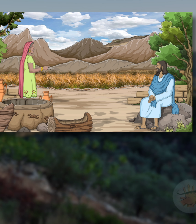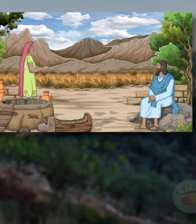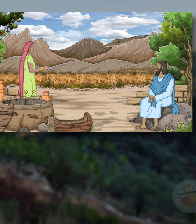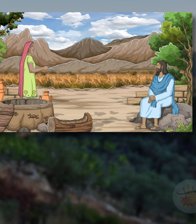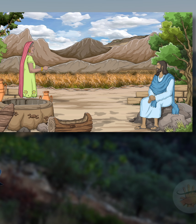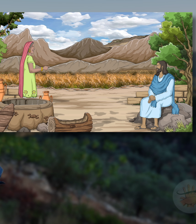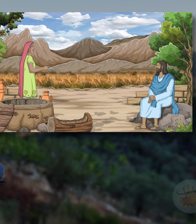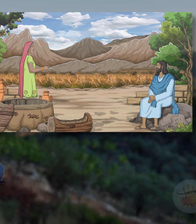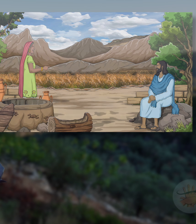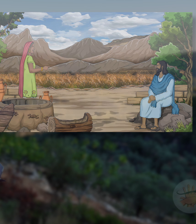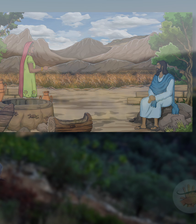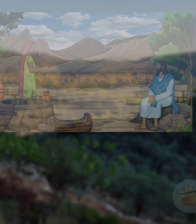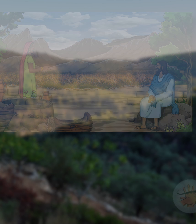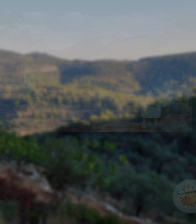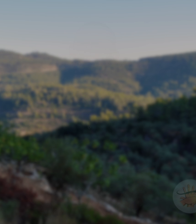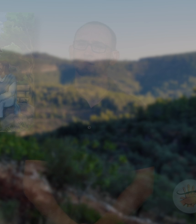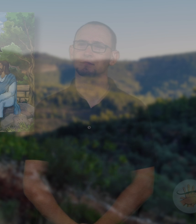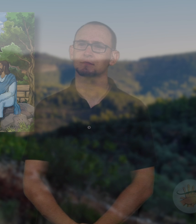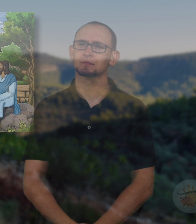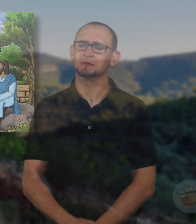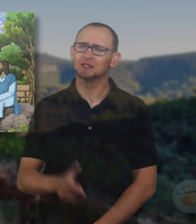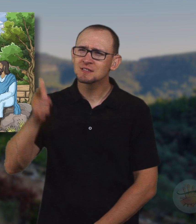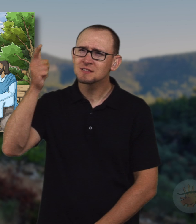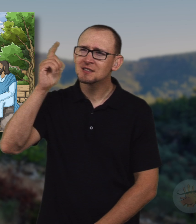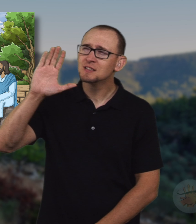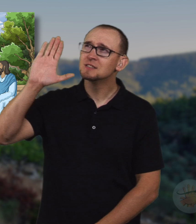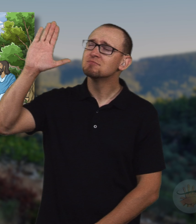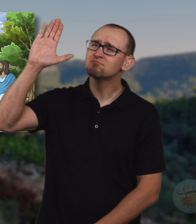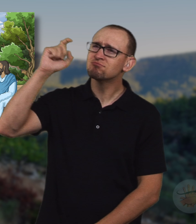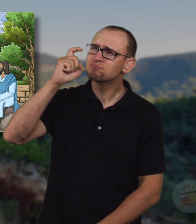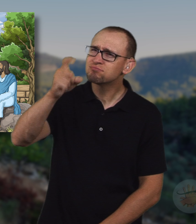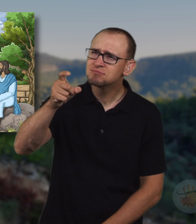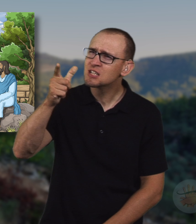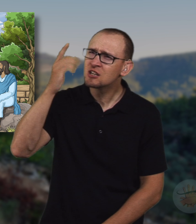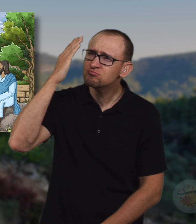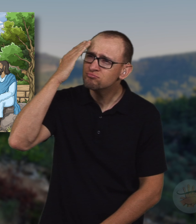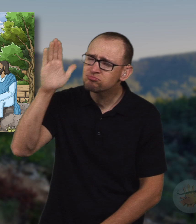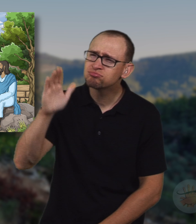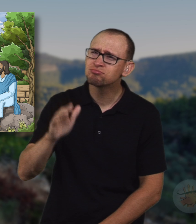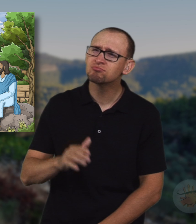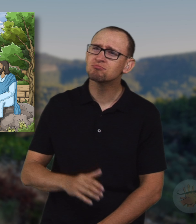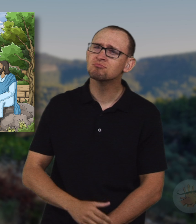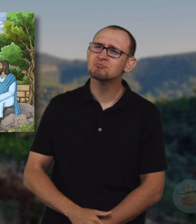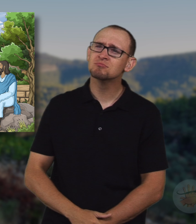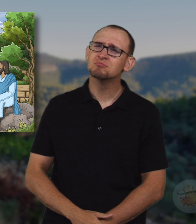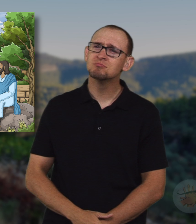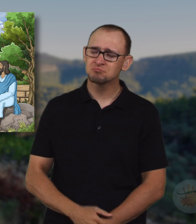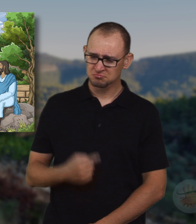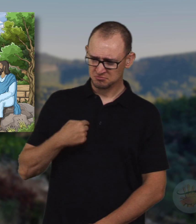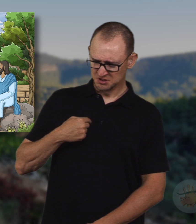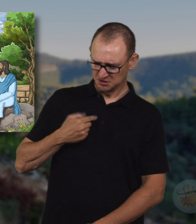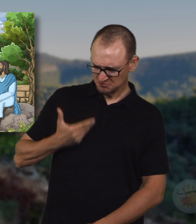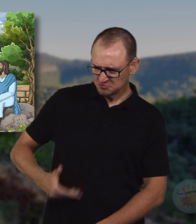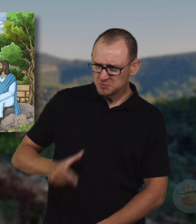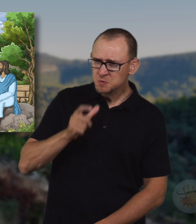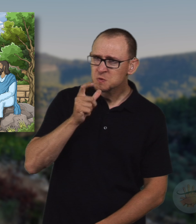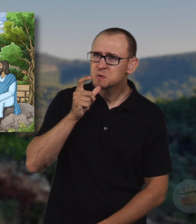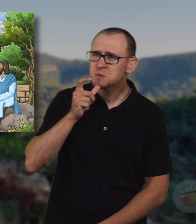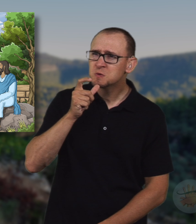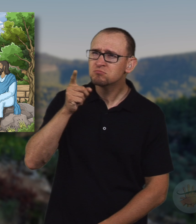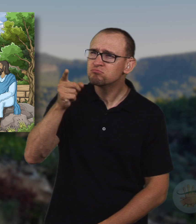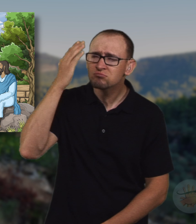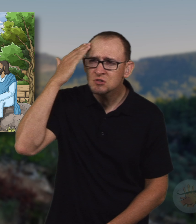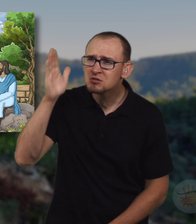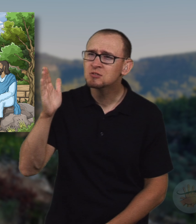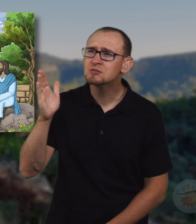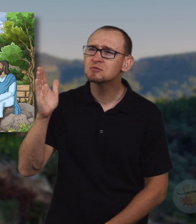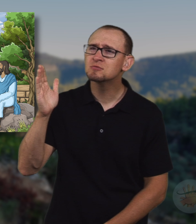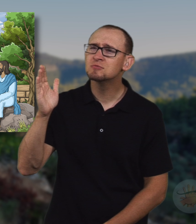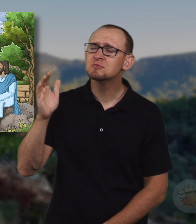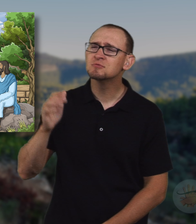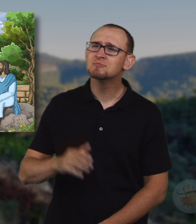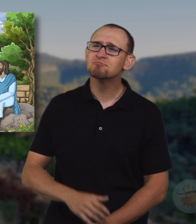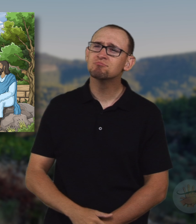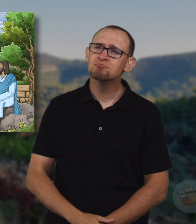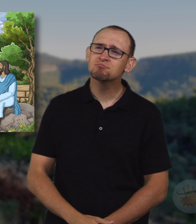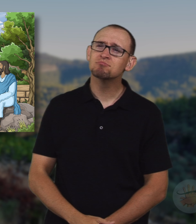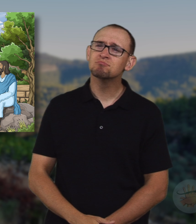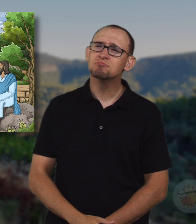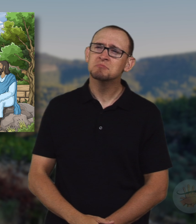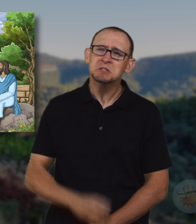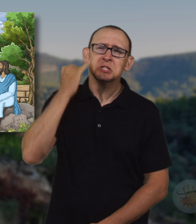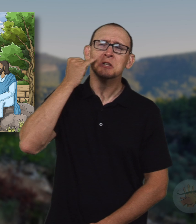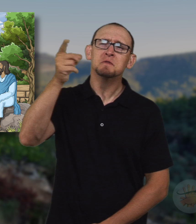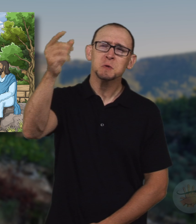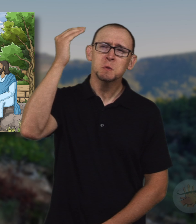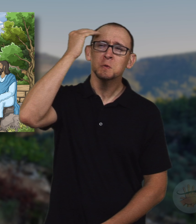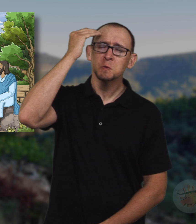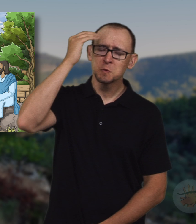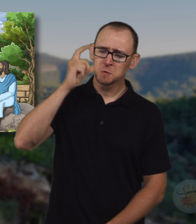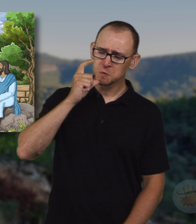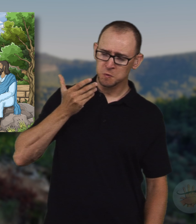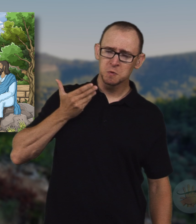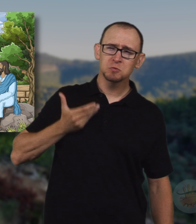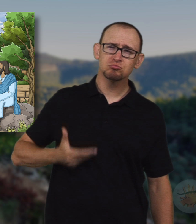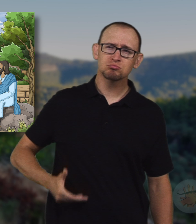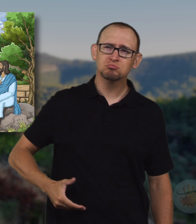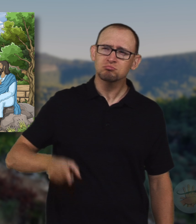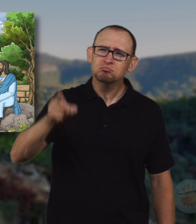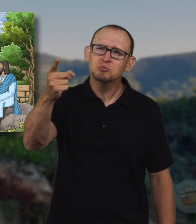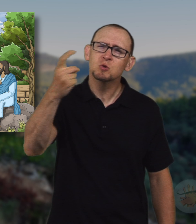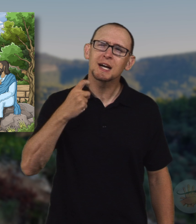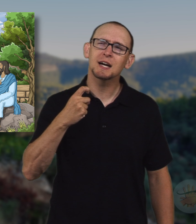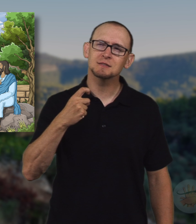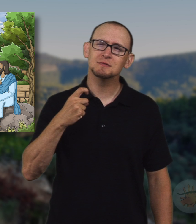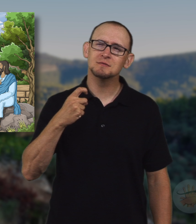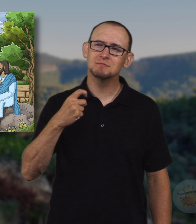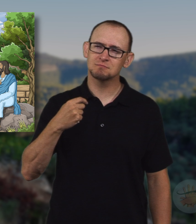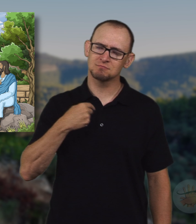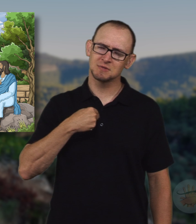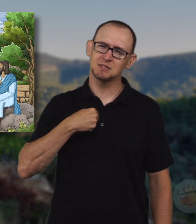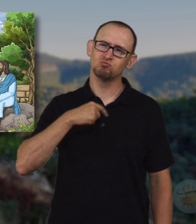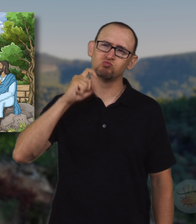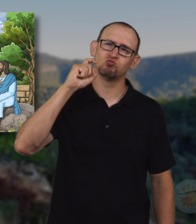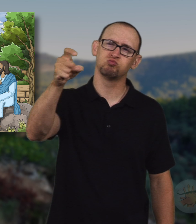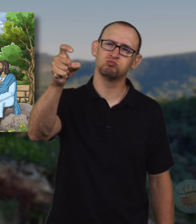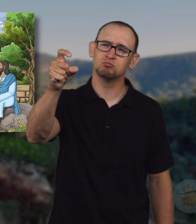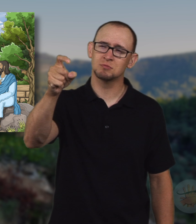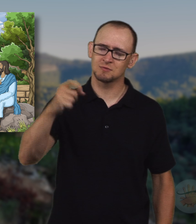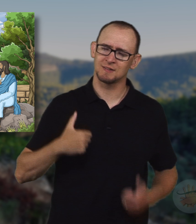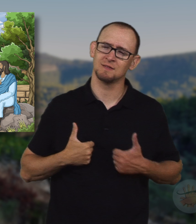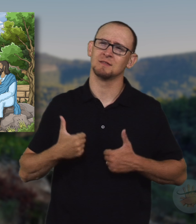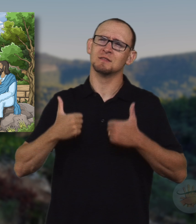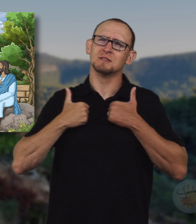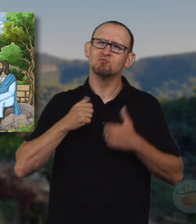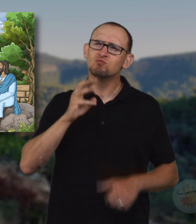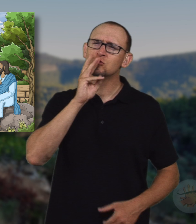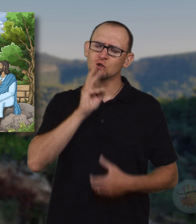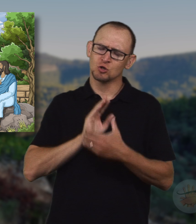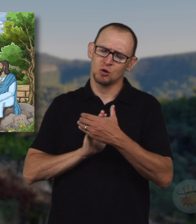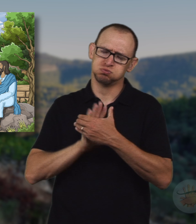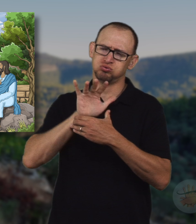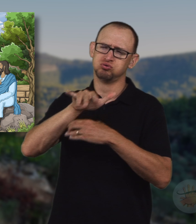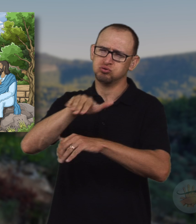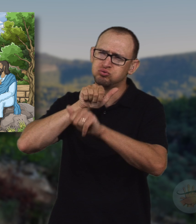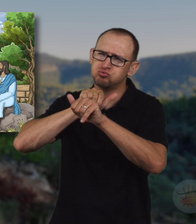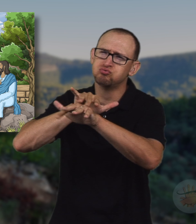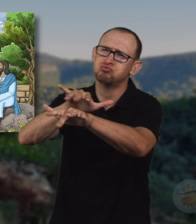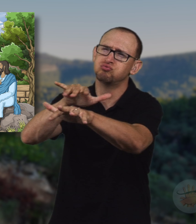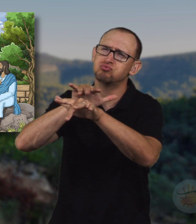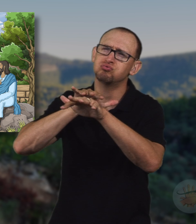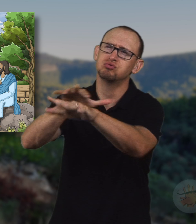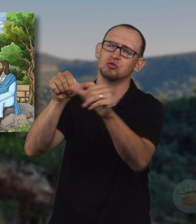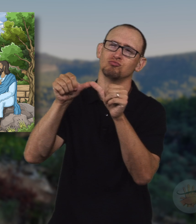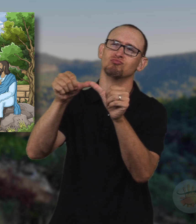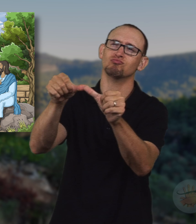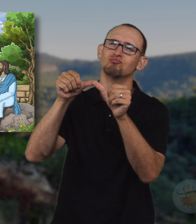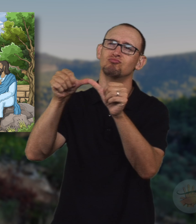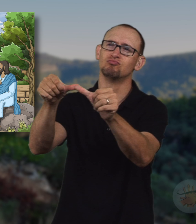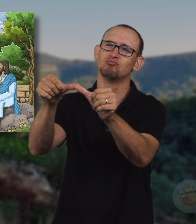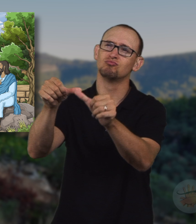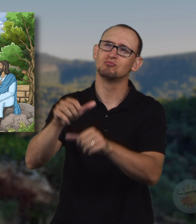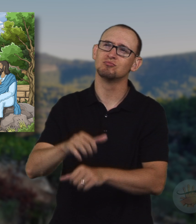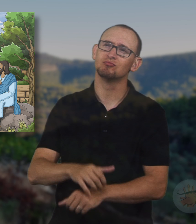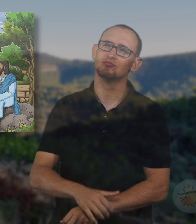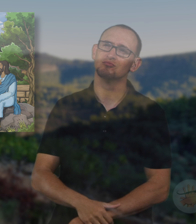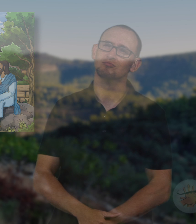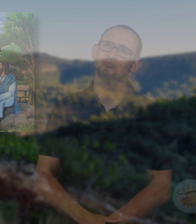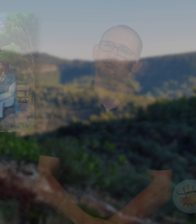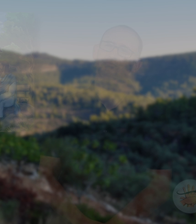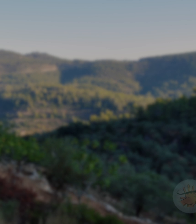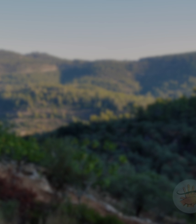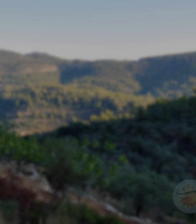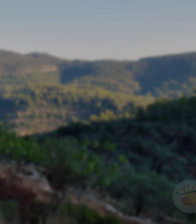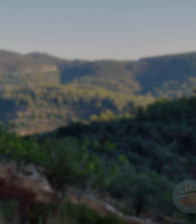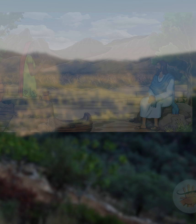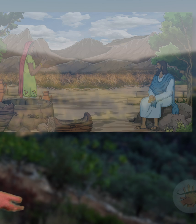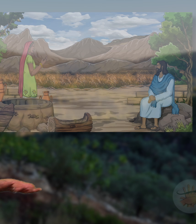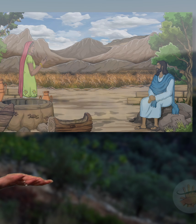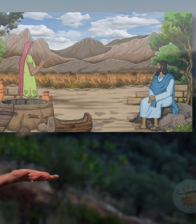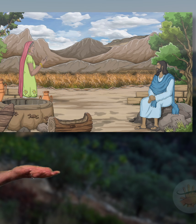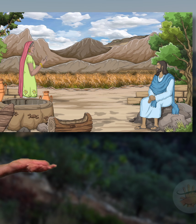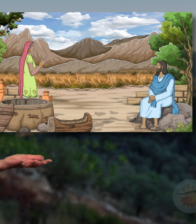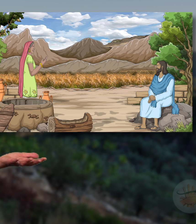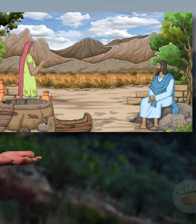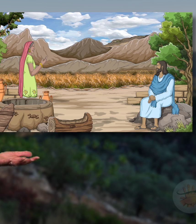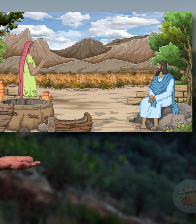Jesus answered, “If you knew the gift of God and who is asking you for a drink, you would have asked Him, and He would have given you living water.”